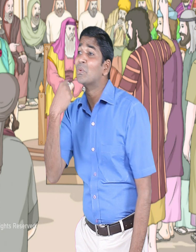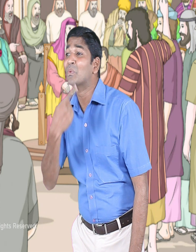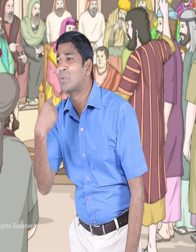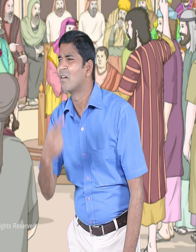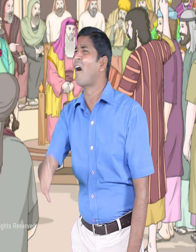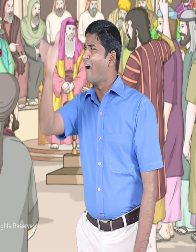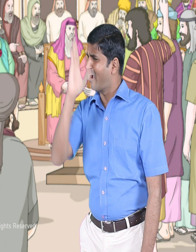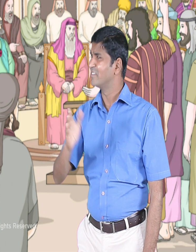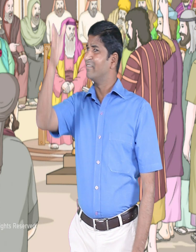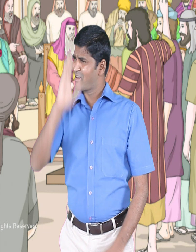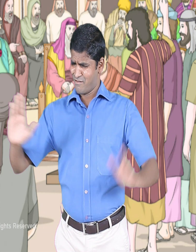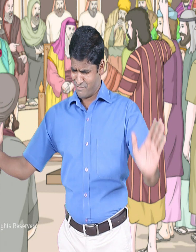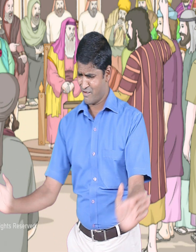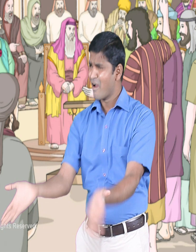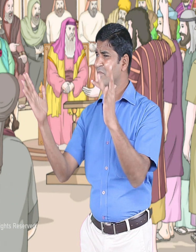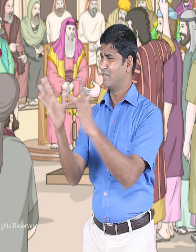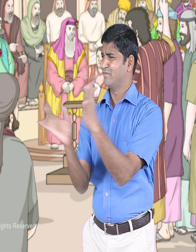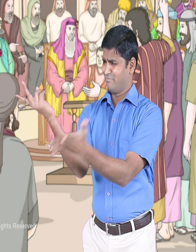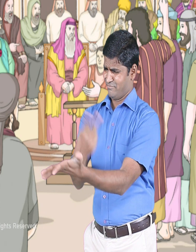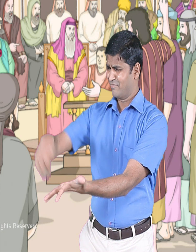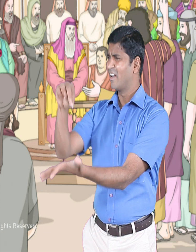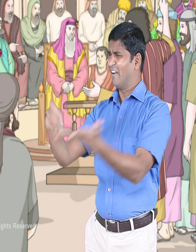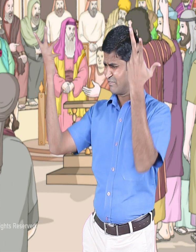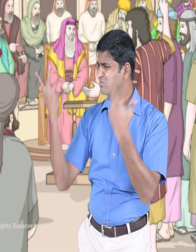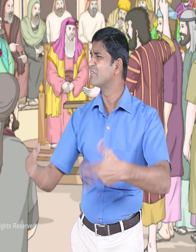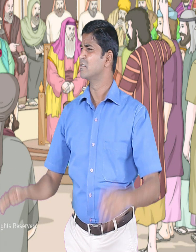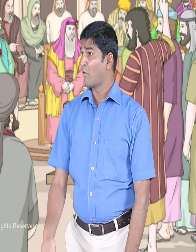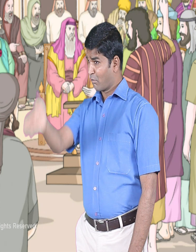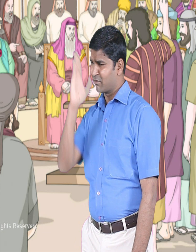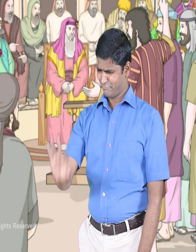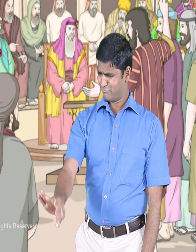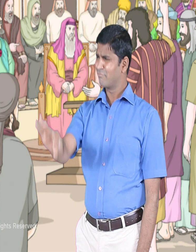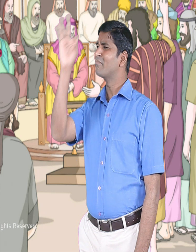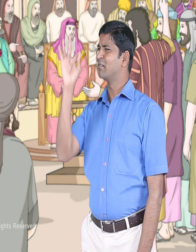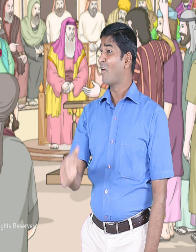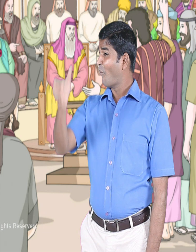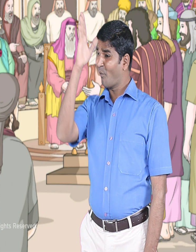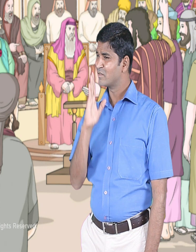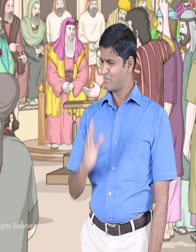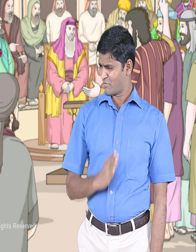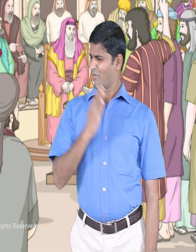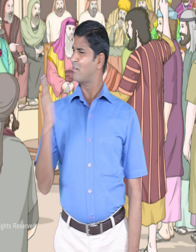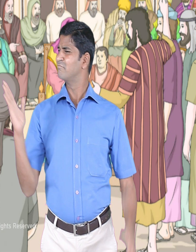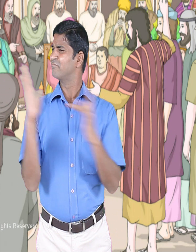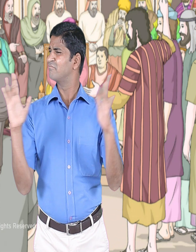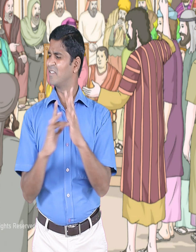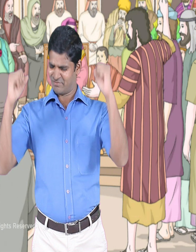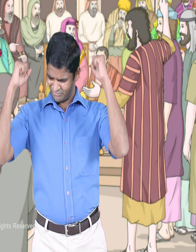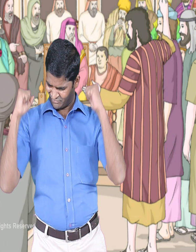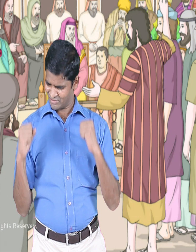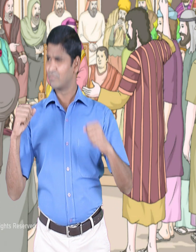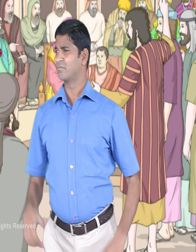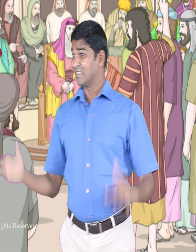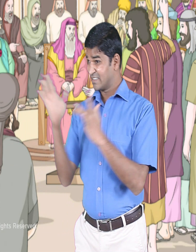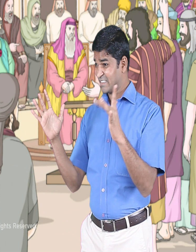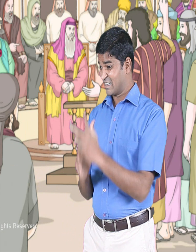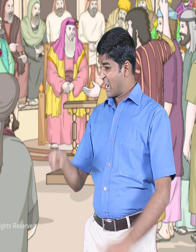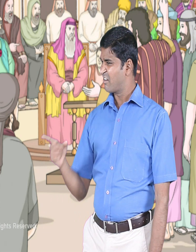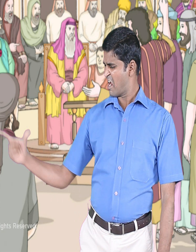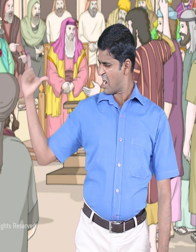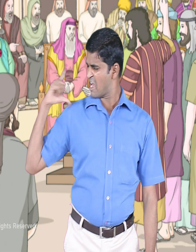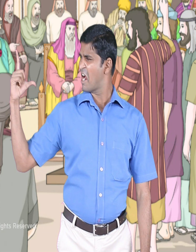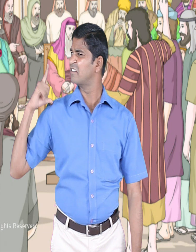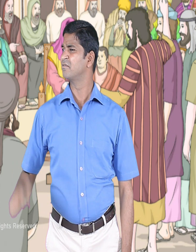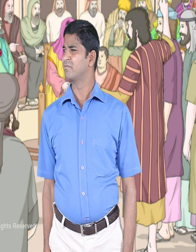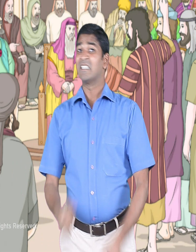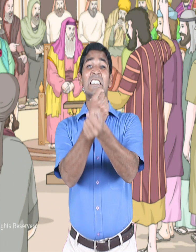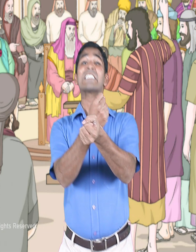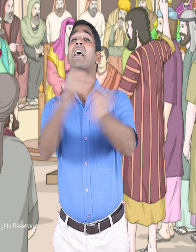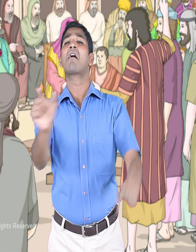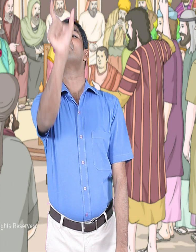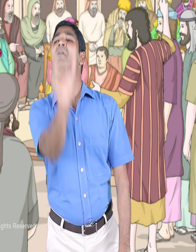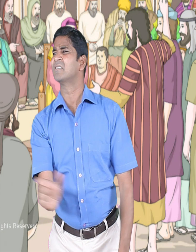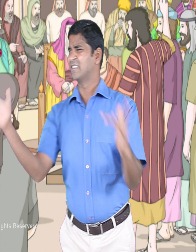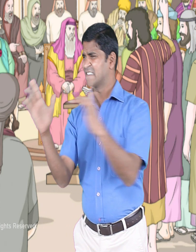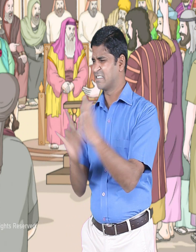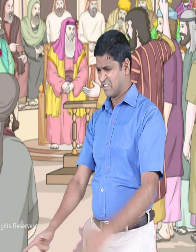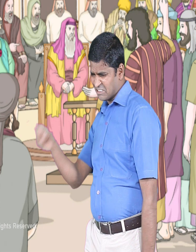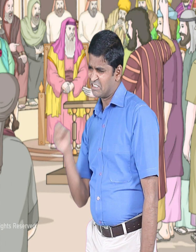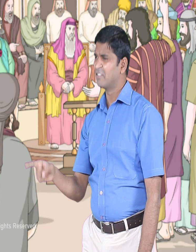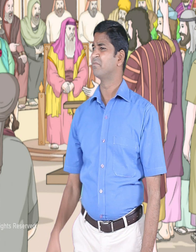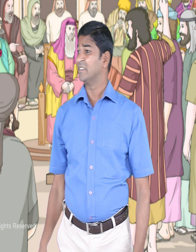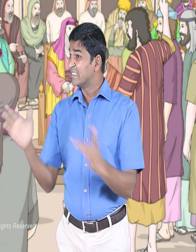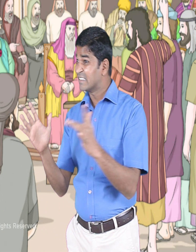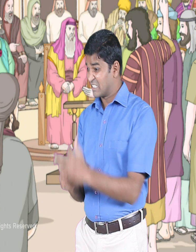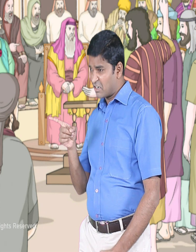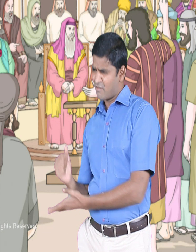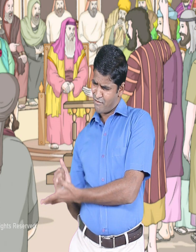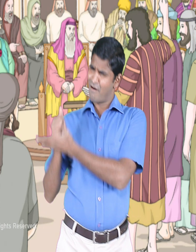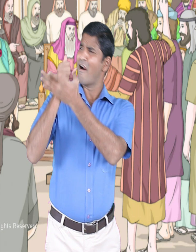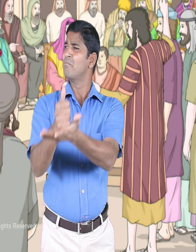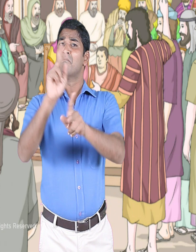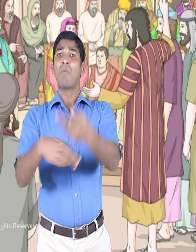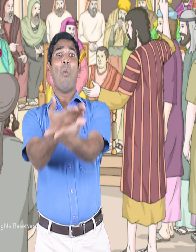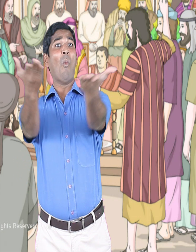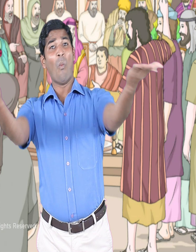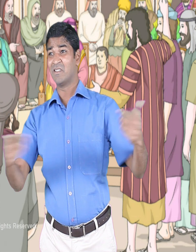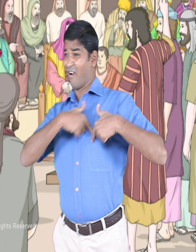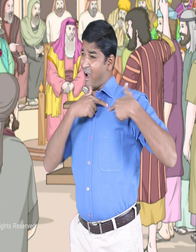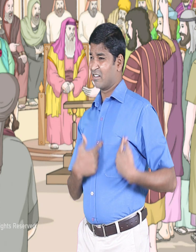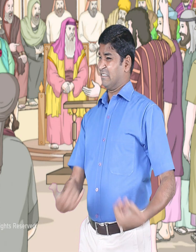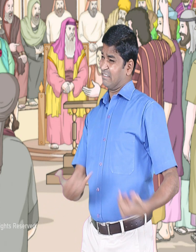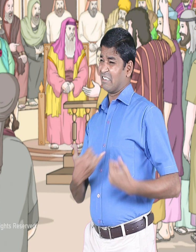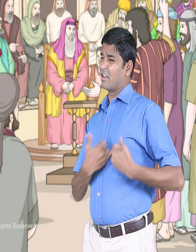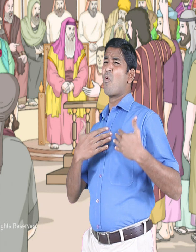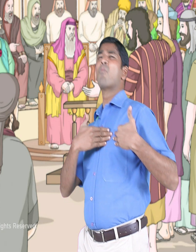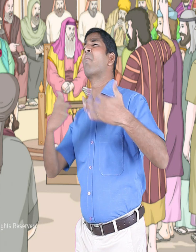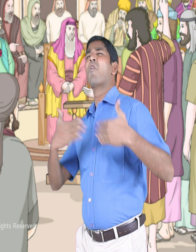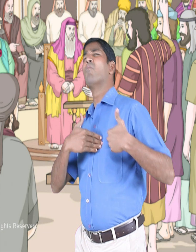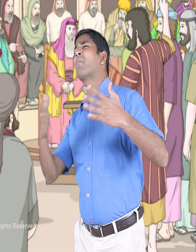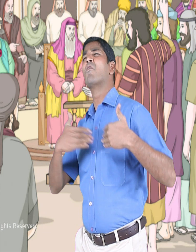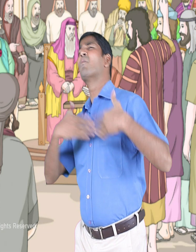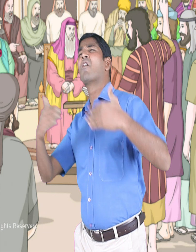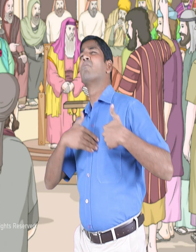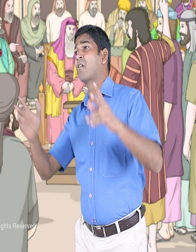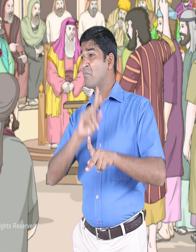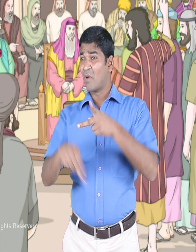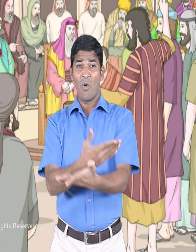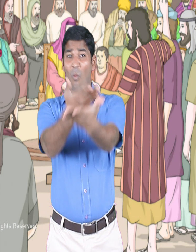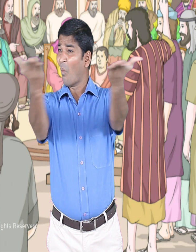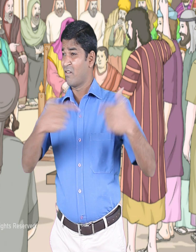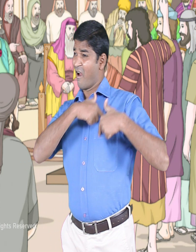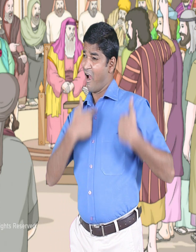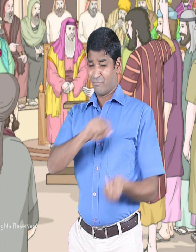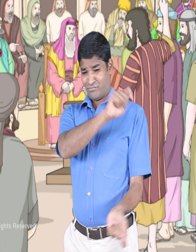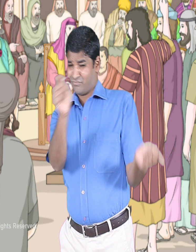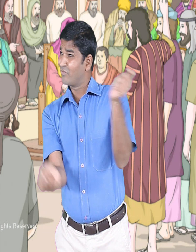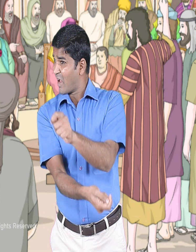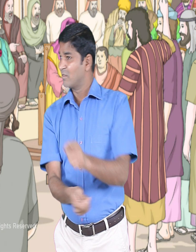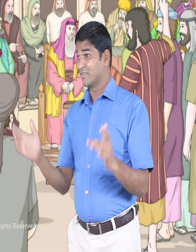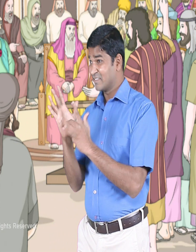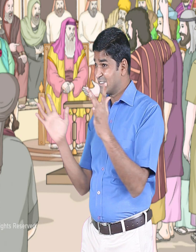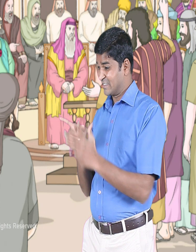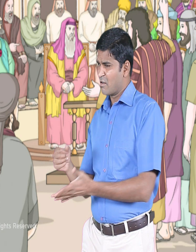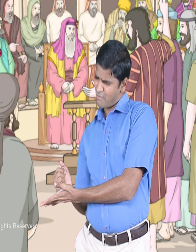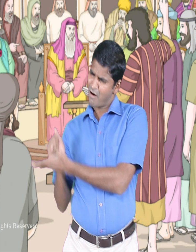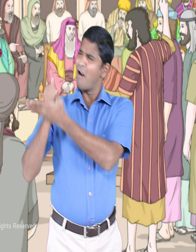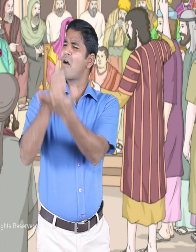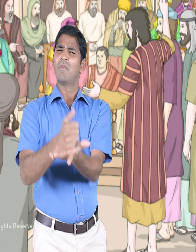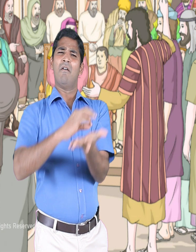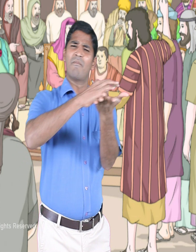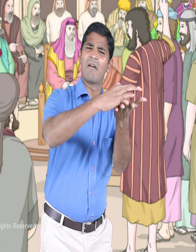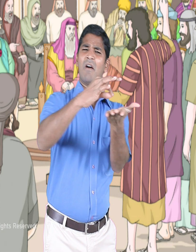God exalted Him to His right hand as Prince and Savior, in order to grant repentance and forgiveness of sins to Israel.